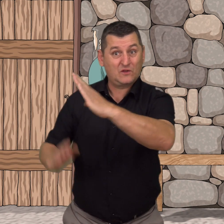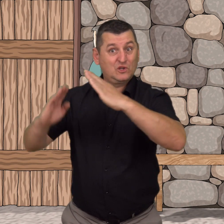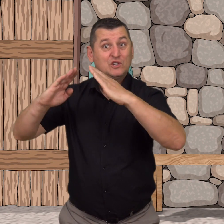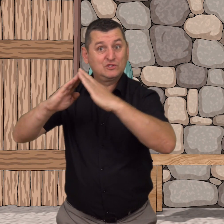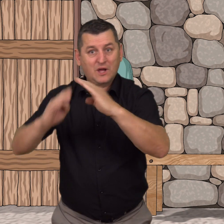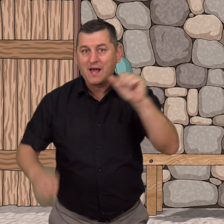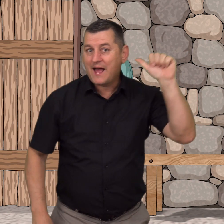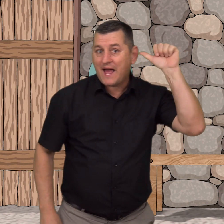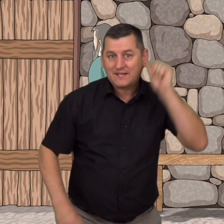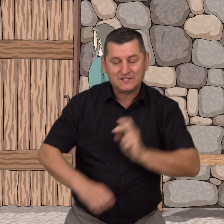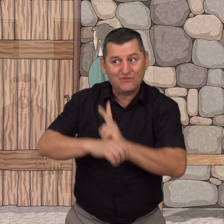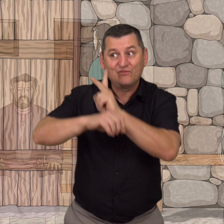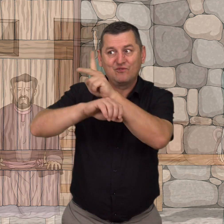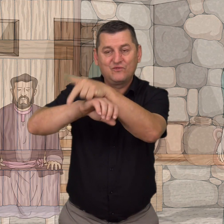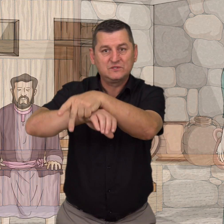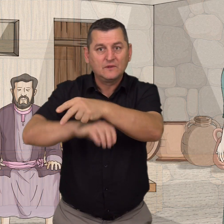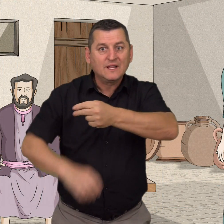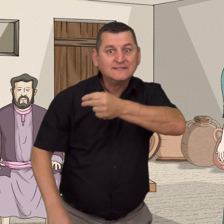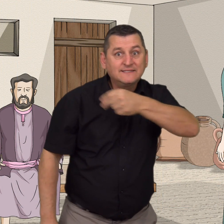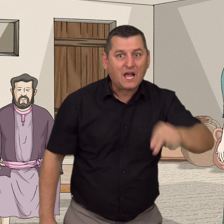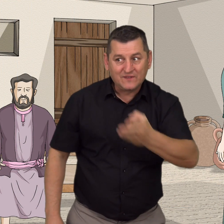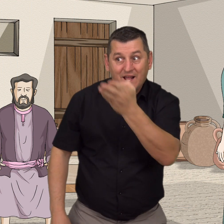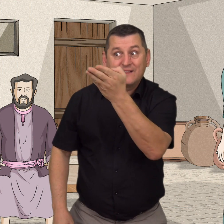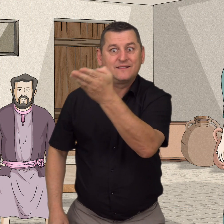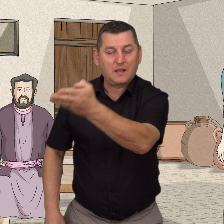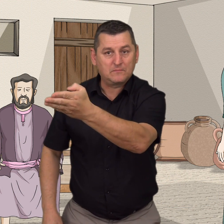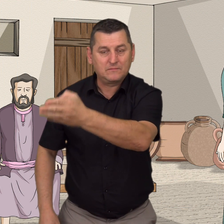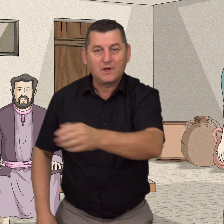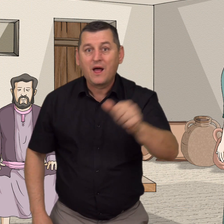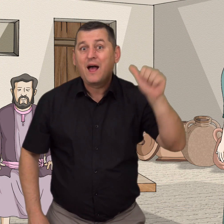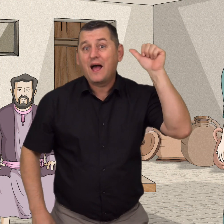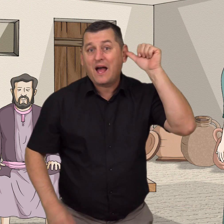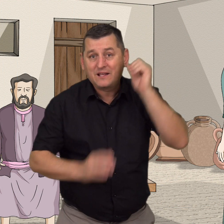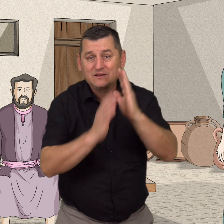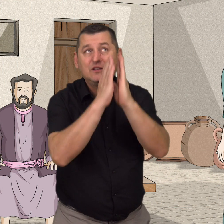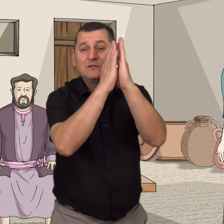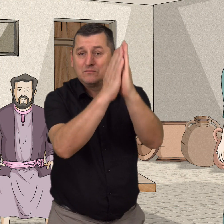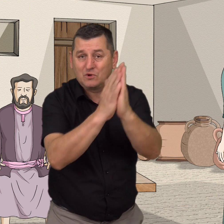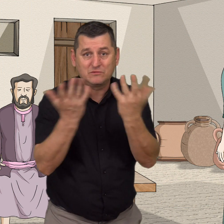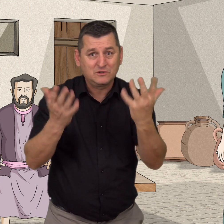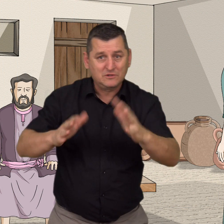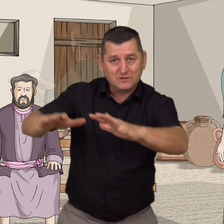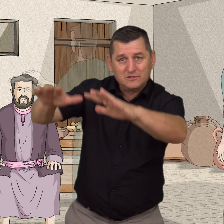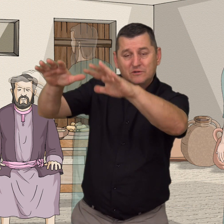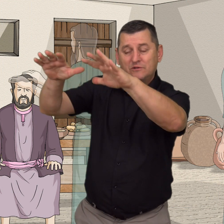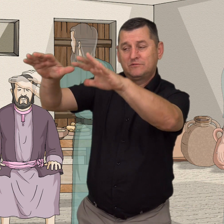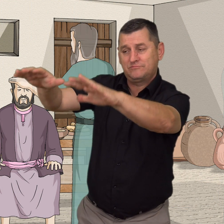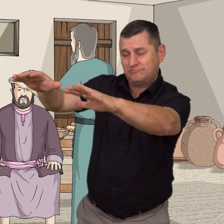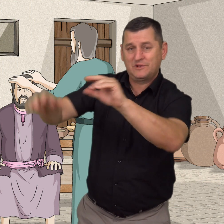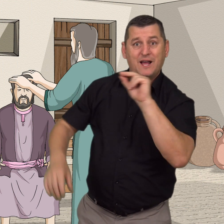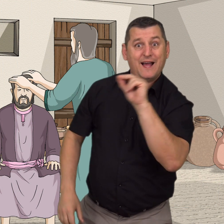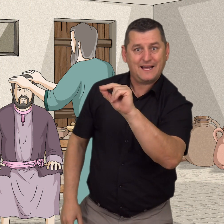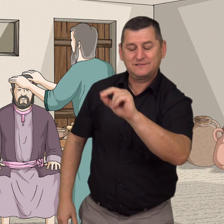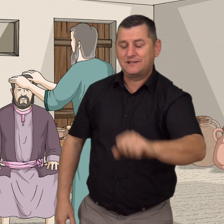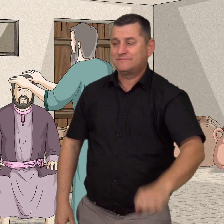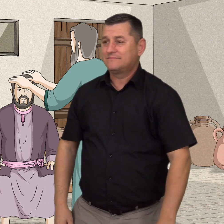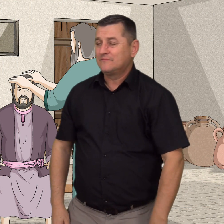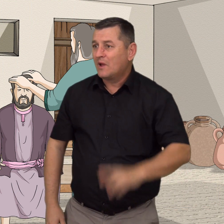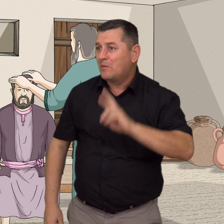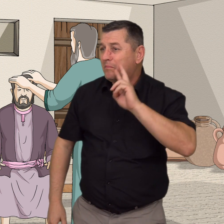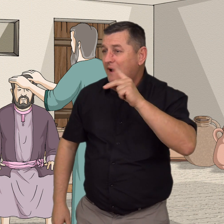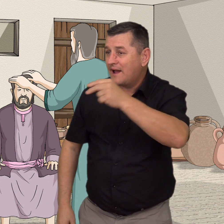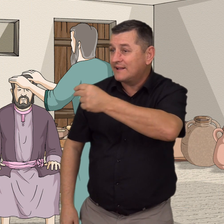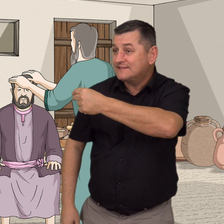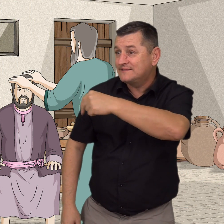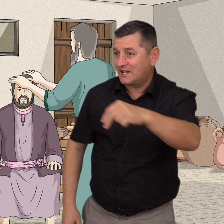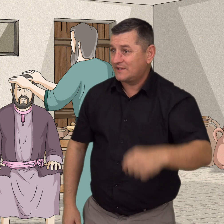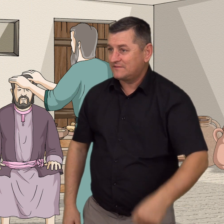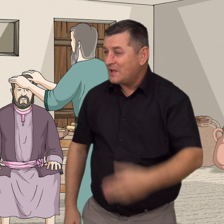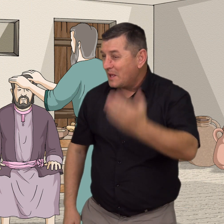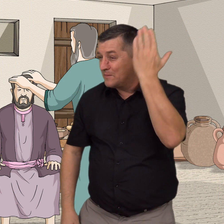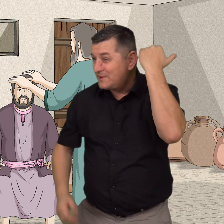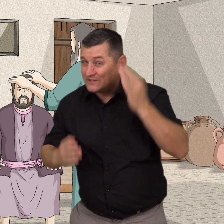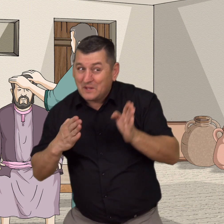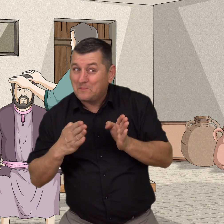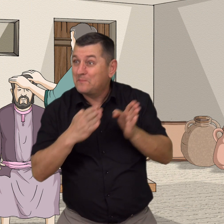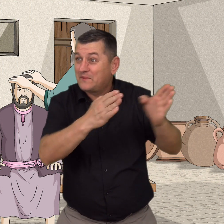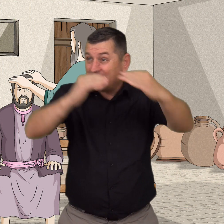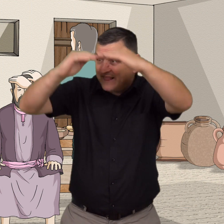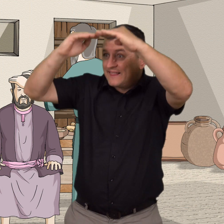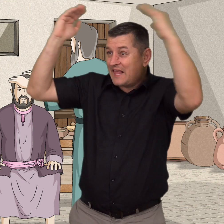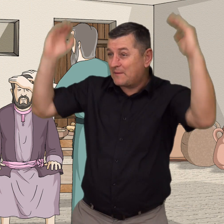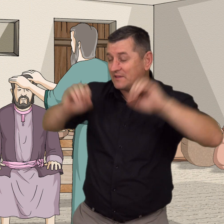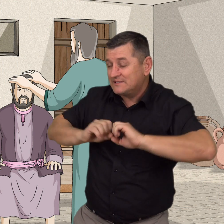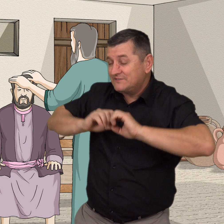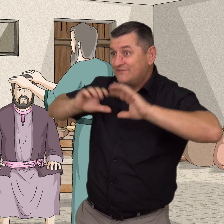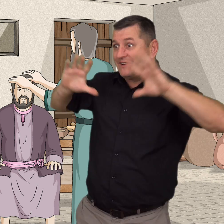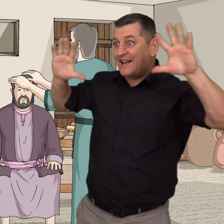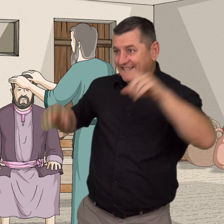So Ananias went to the house, and when he arrived, he placed his hands on Saul.